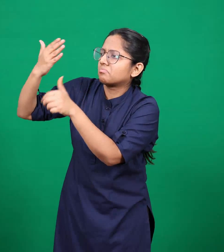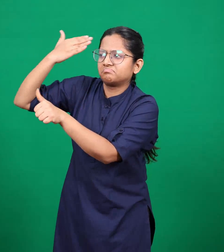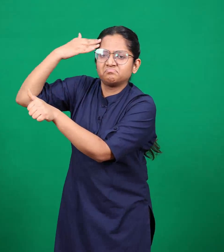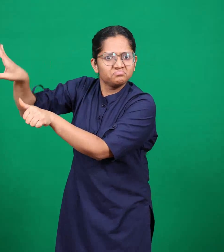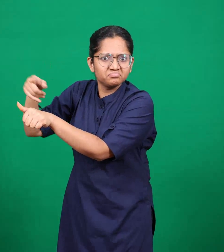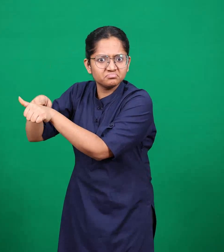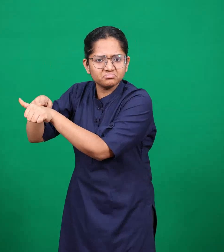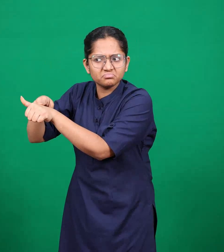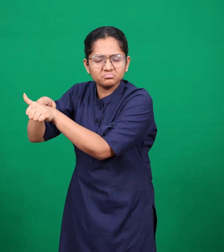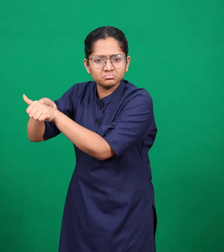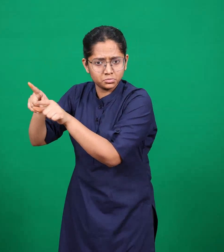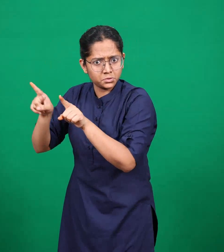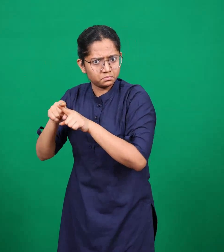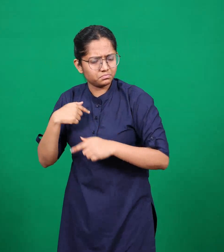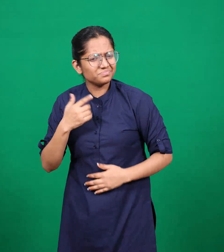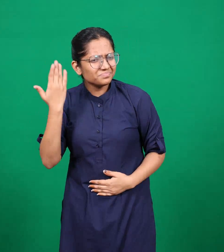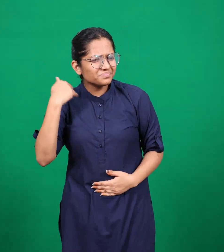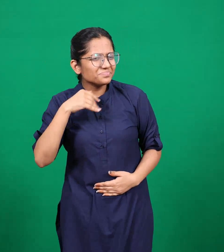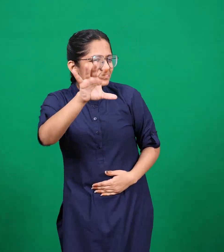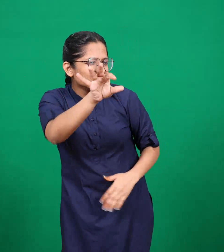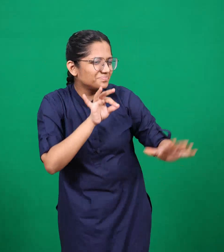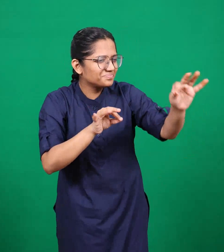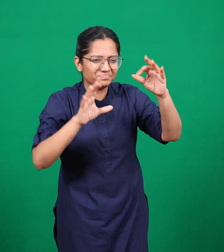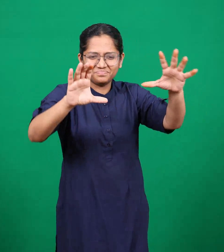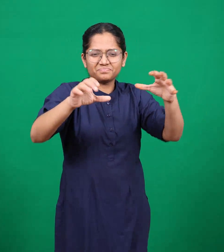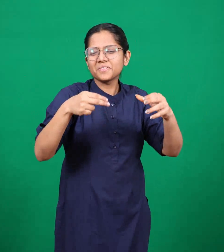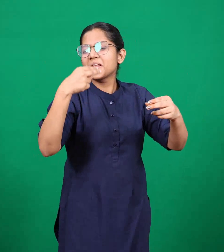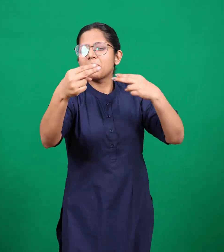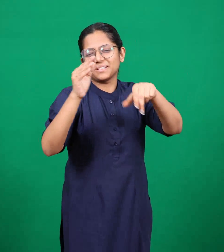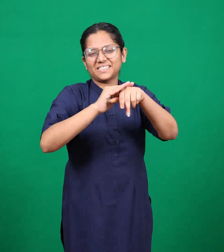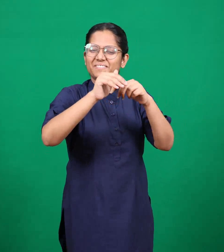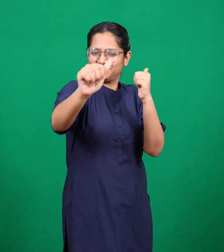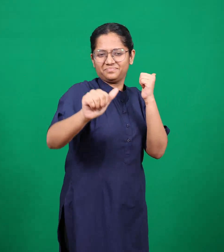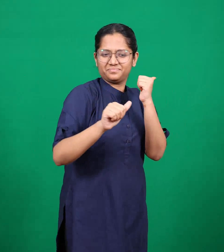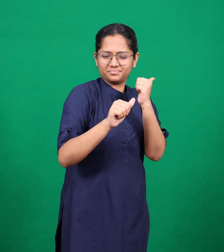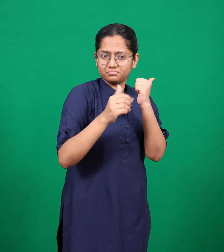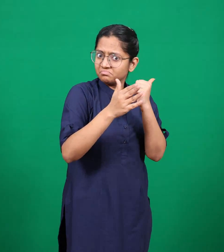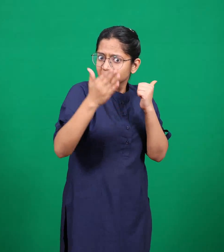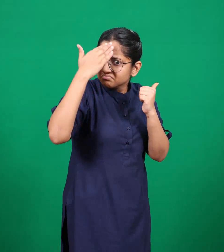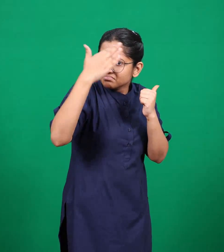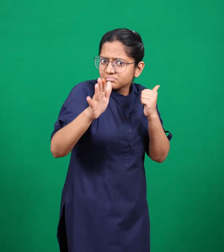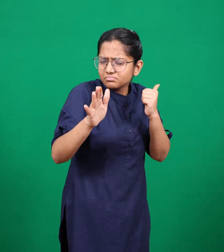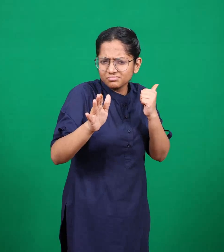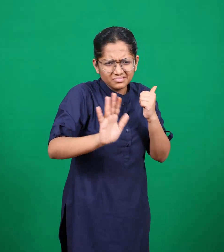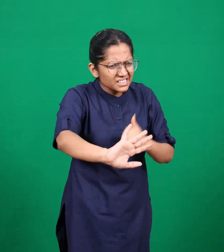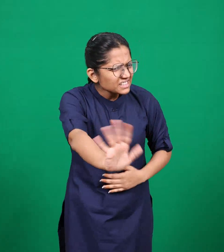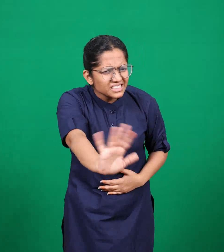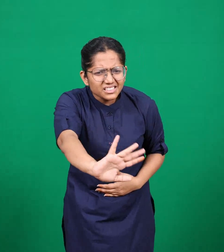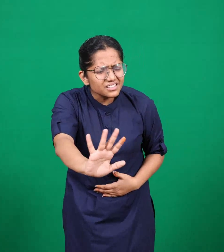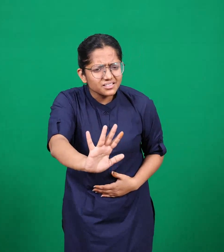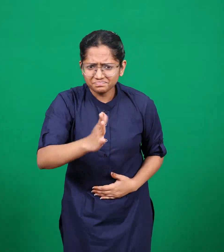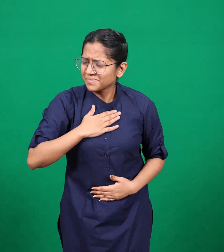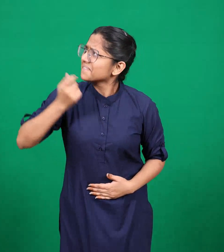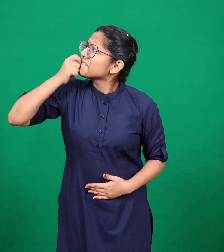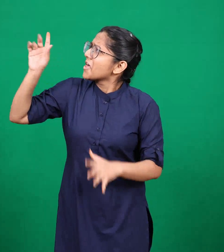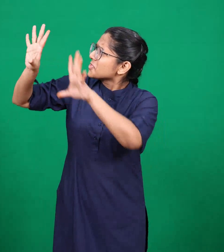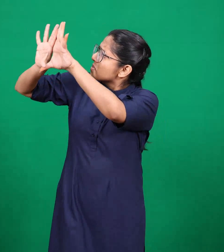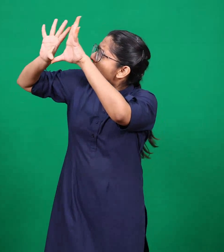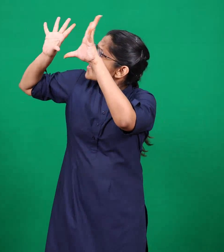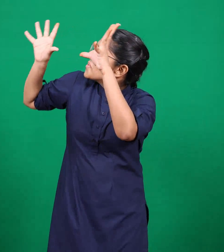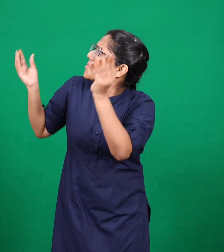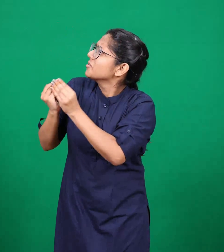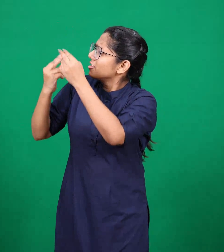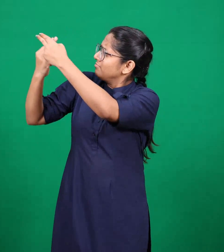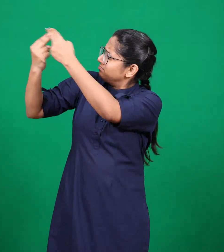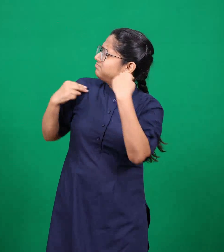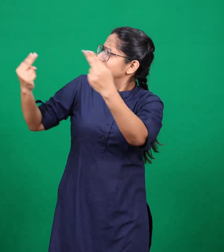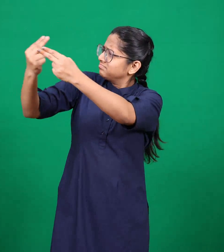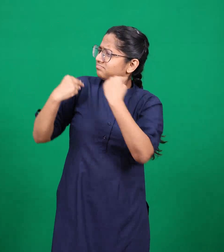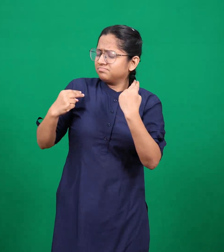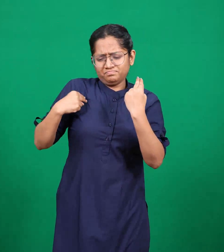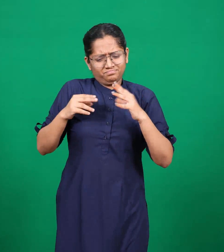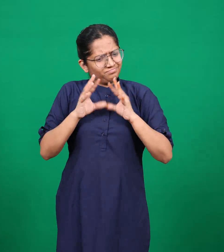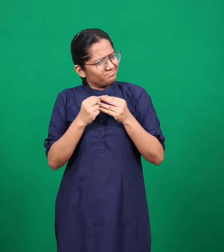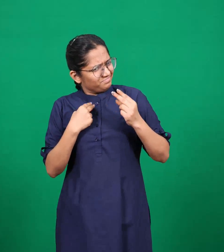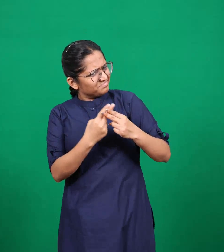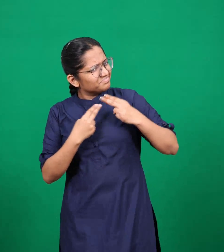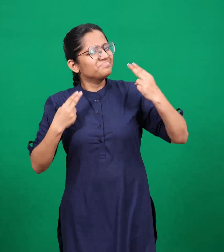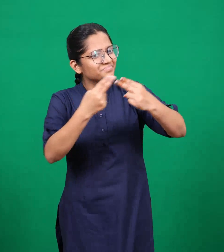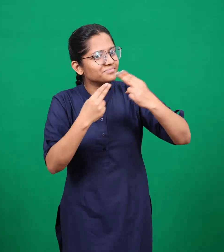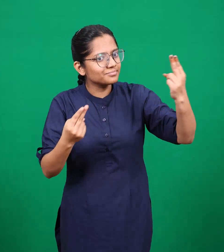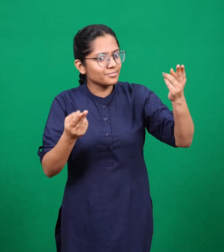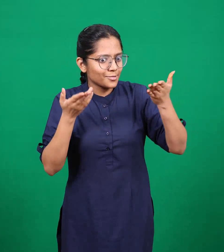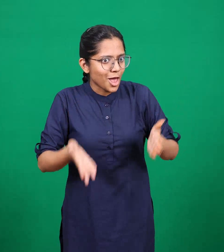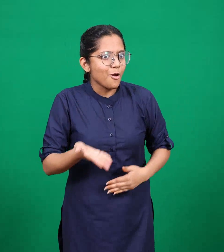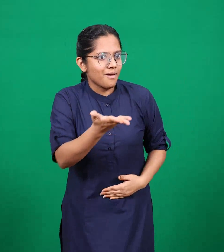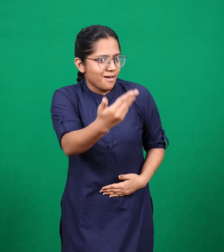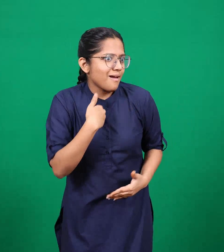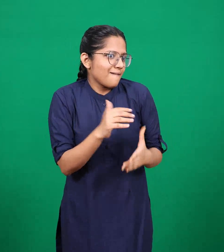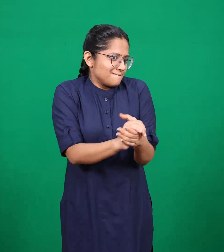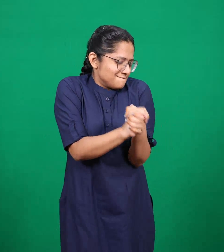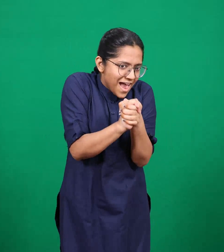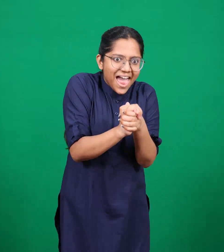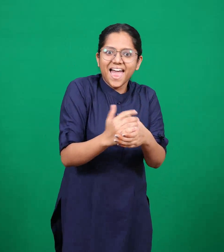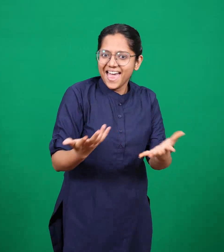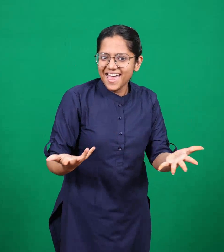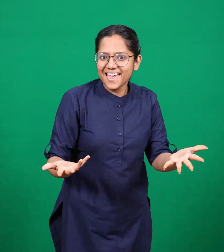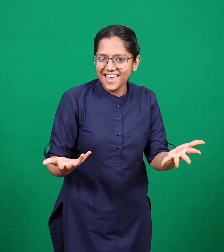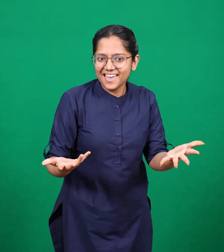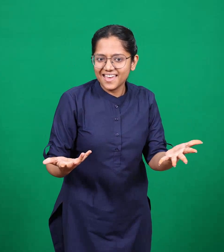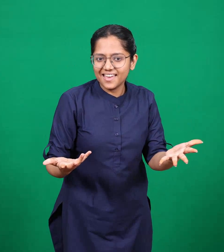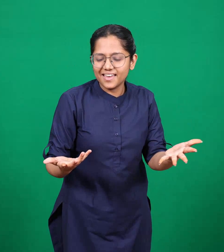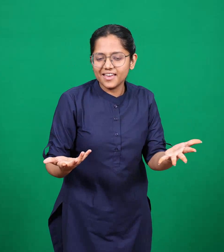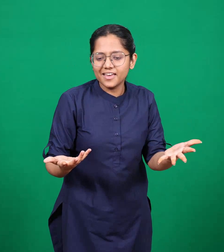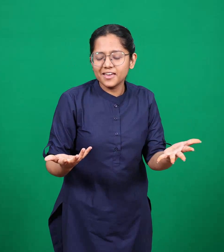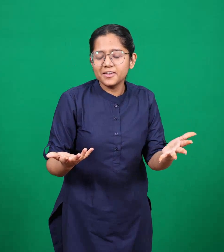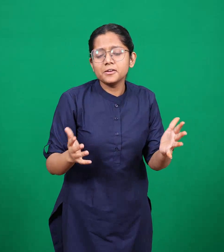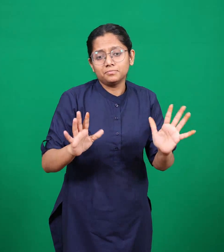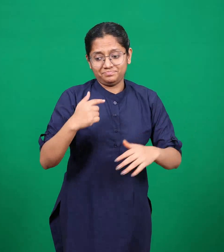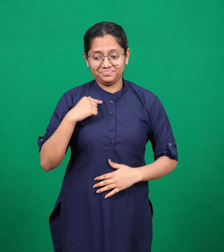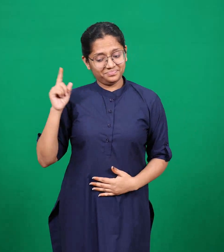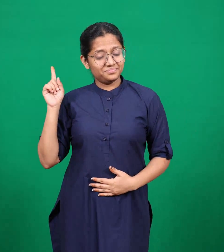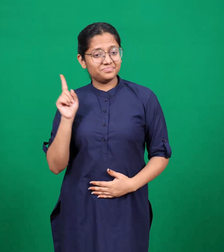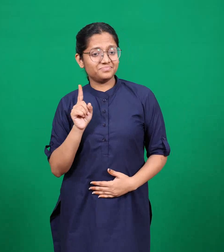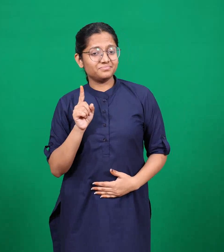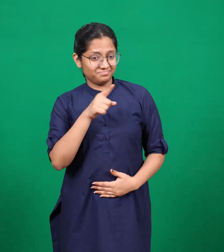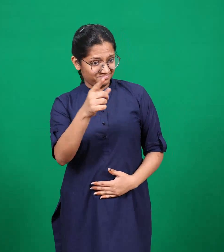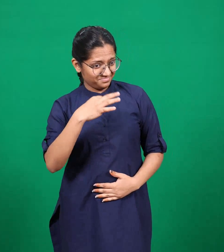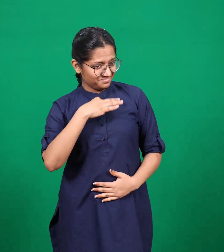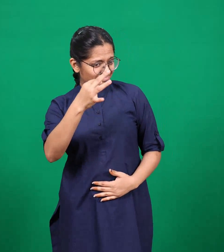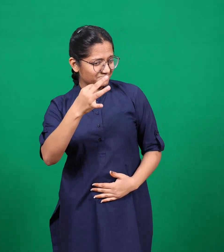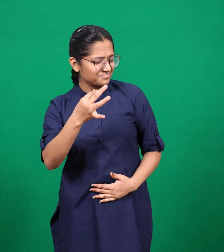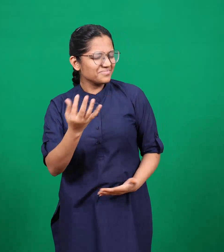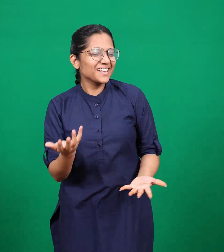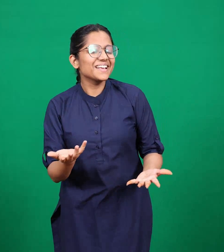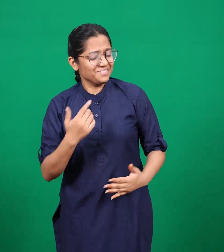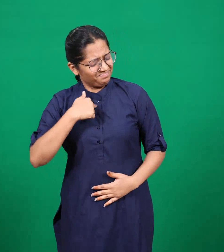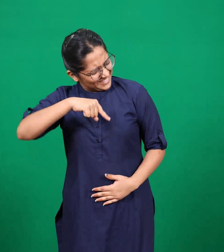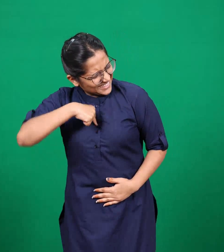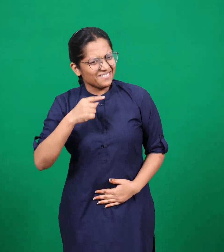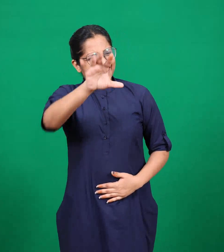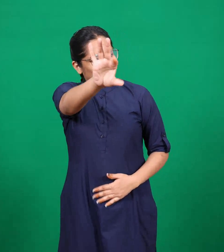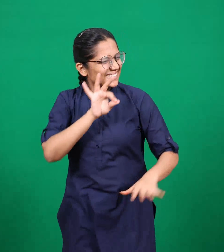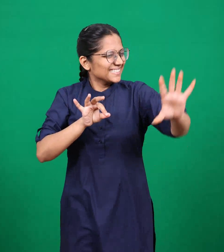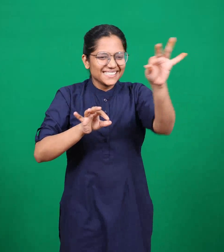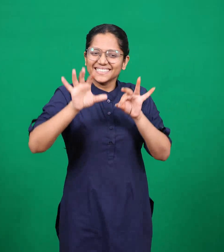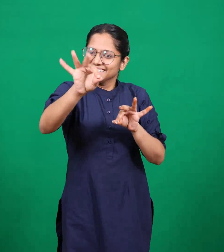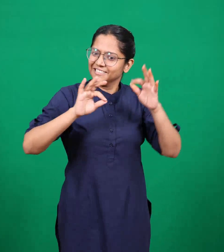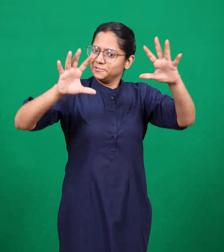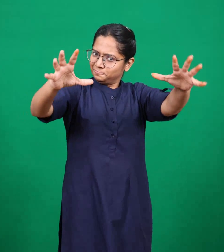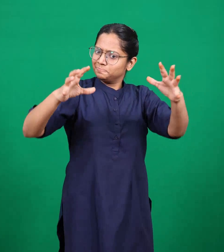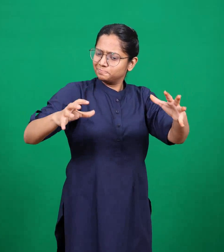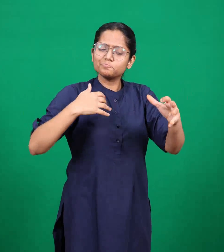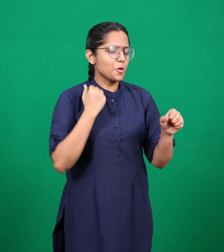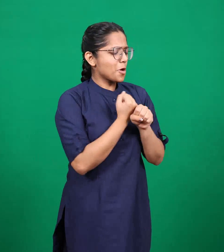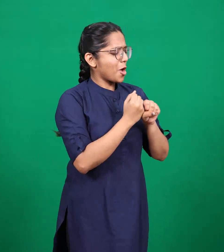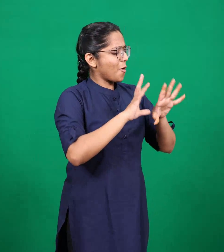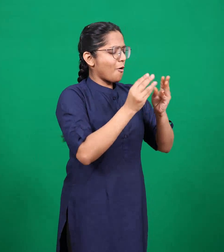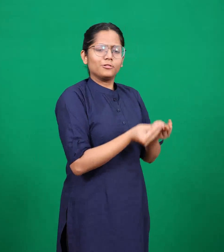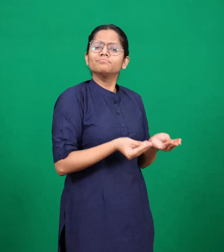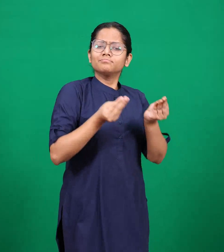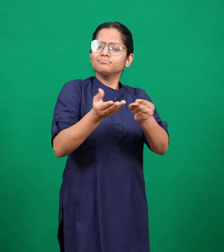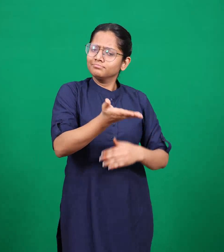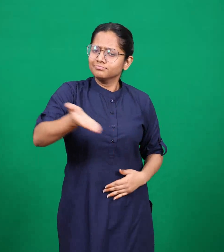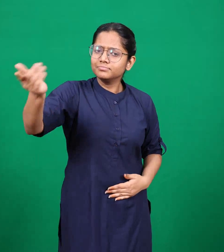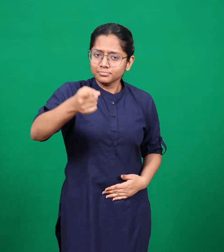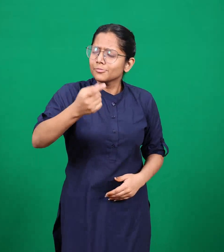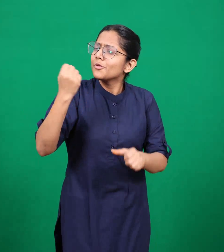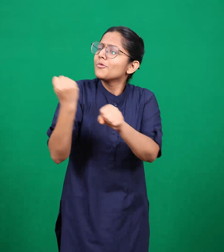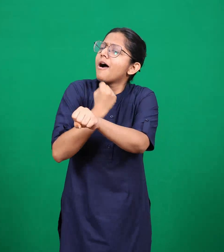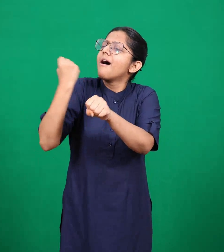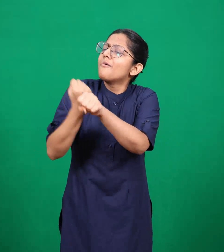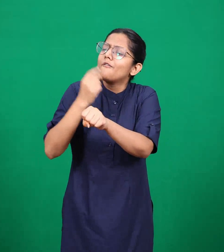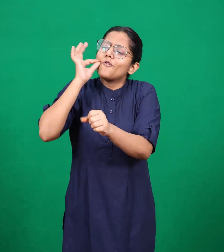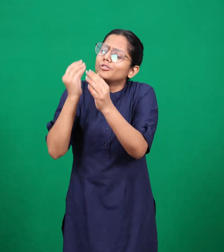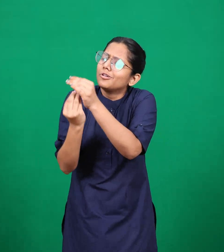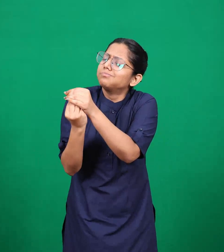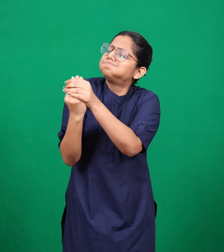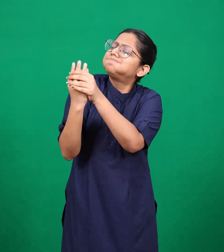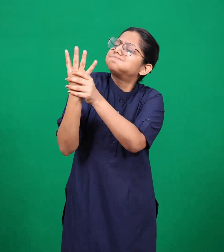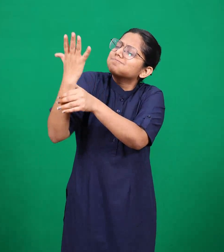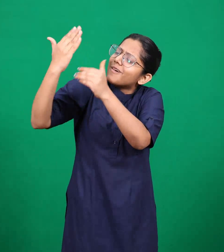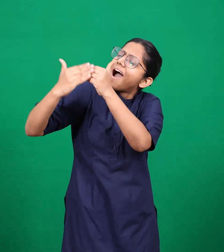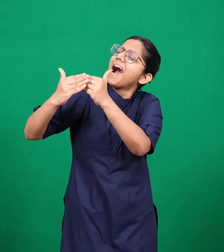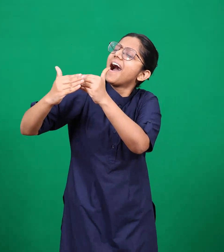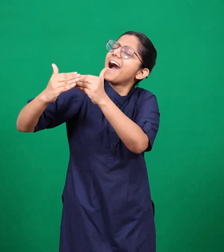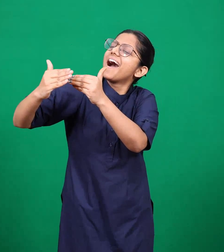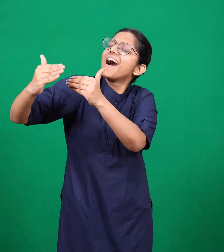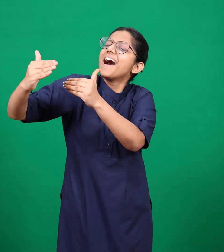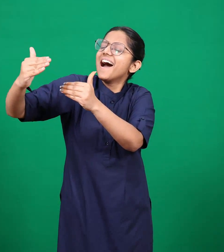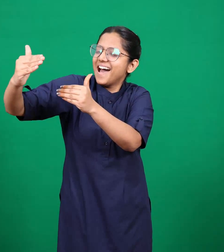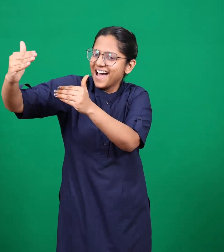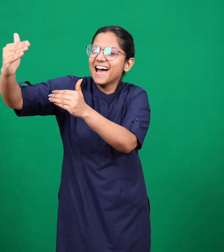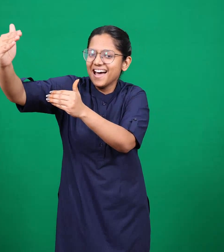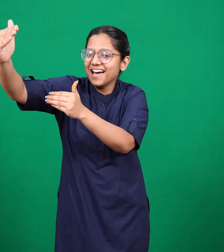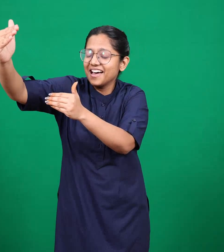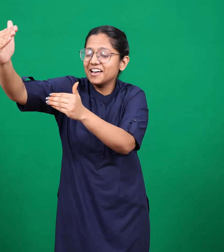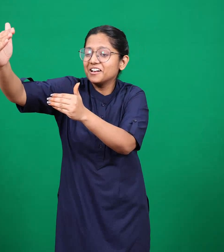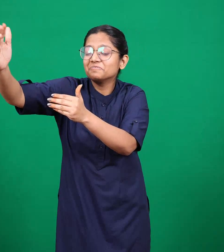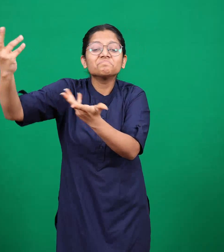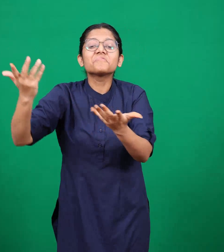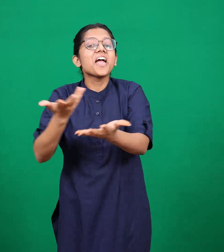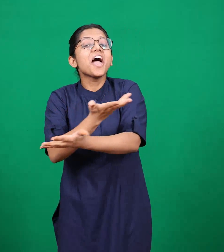But I have called you friends, because everything I have learned from My Father I have made known to you. You did not choose Me, but I chose you.